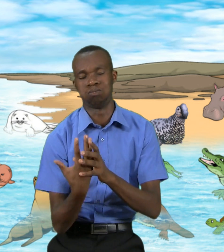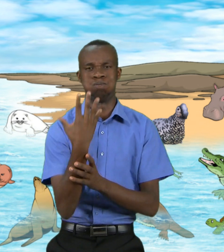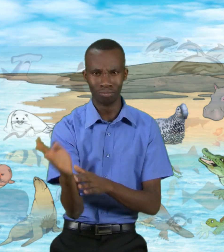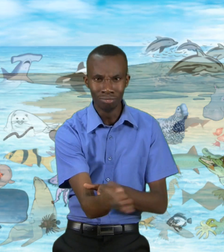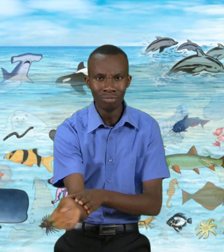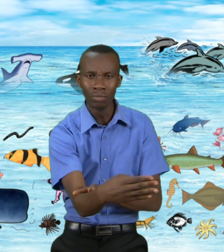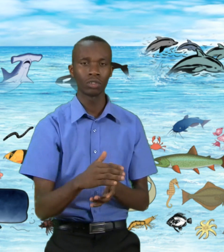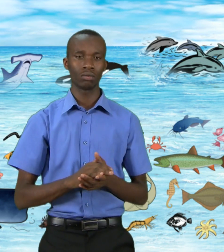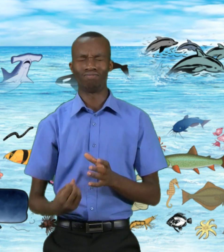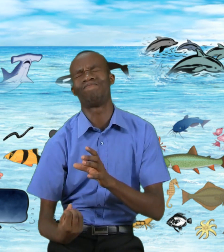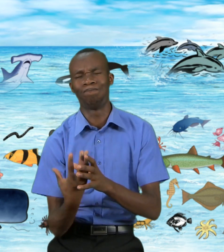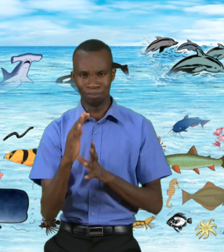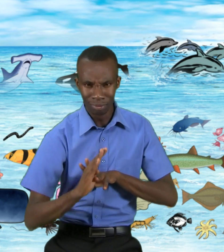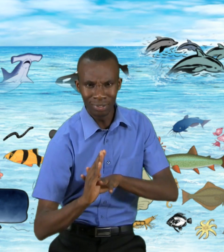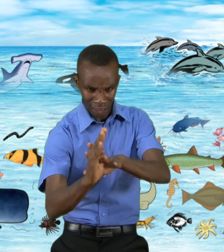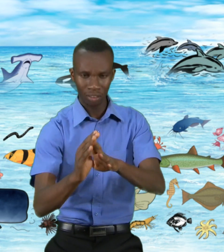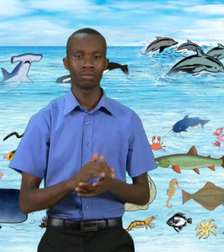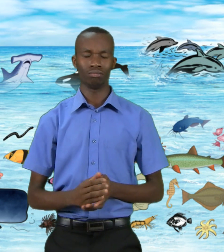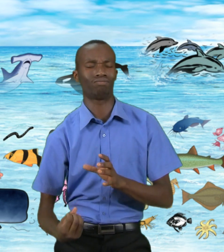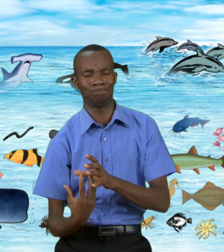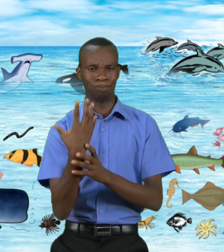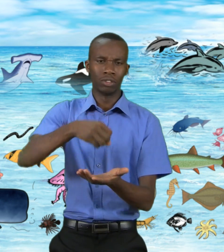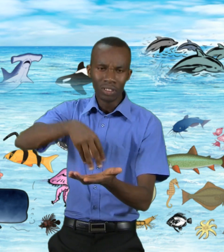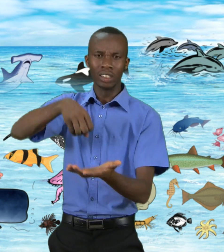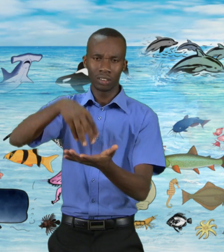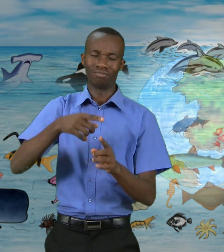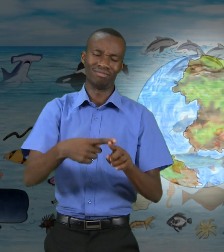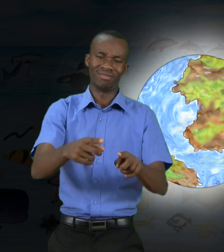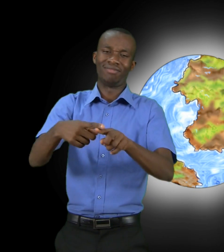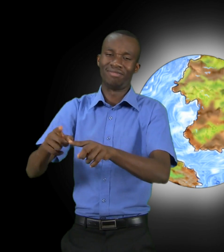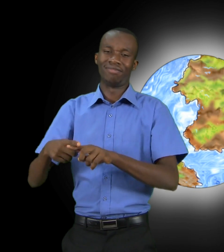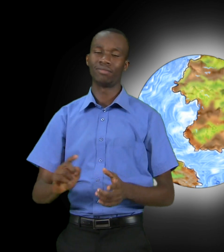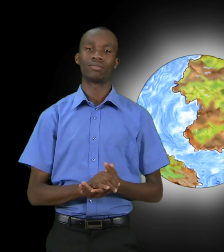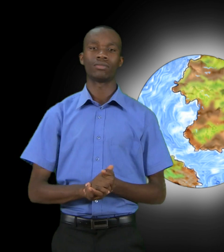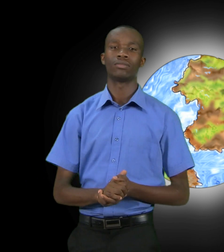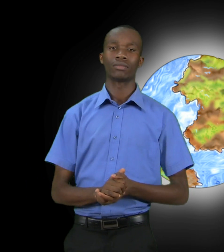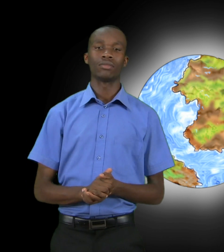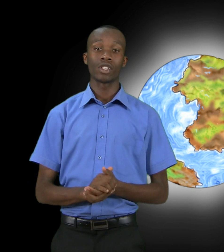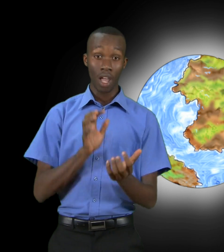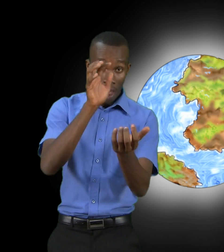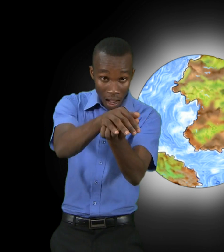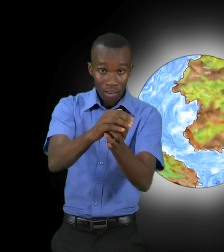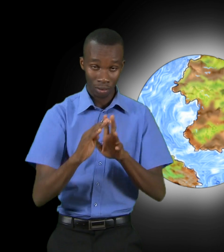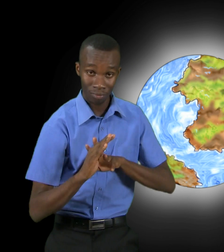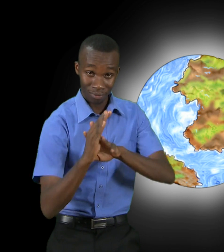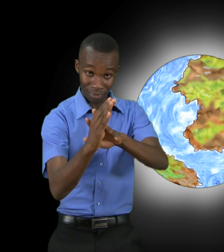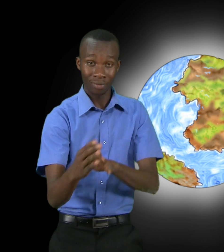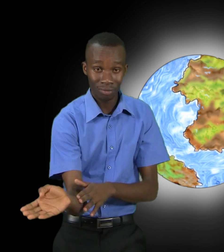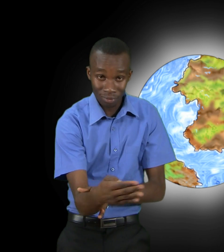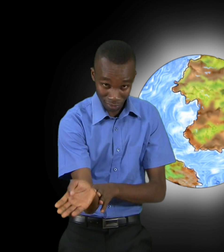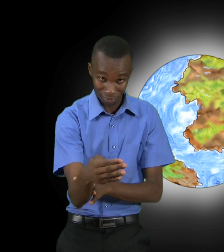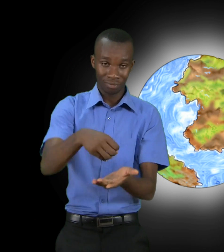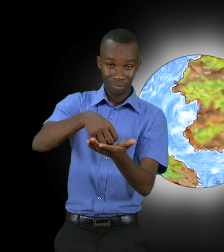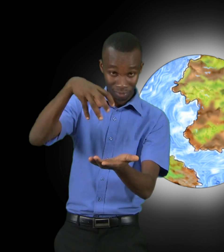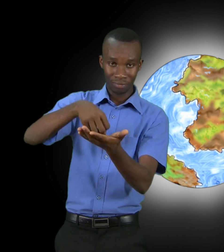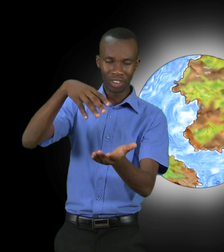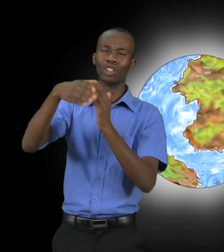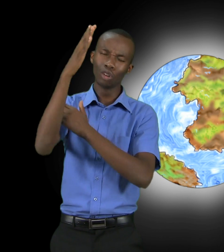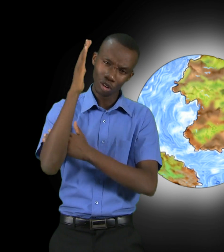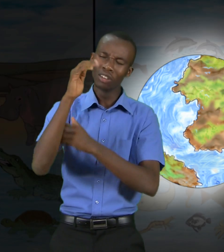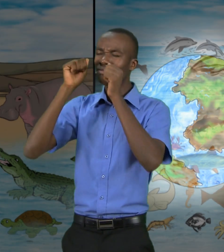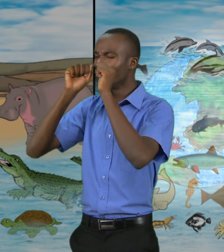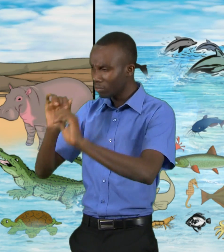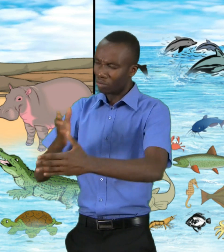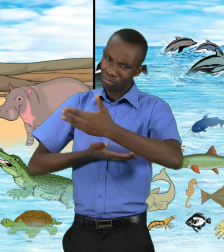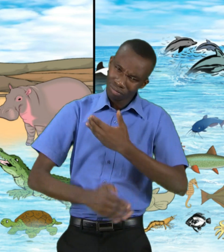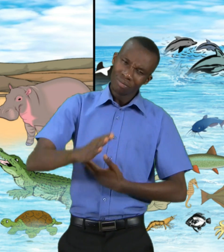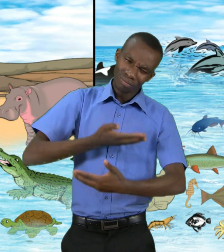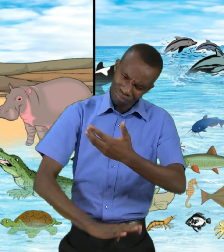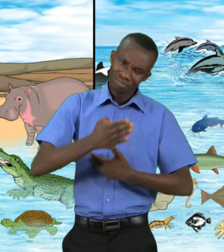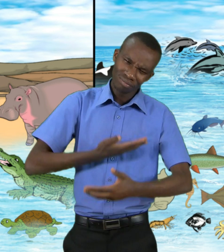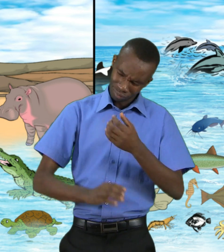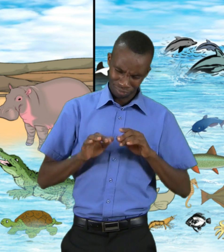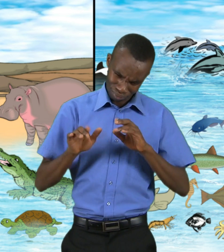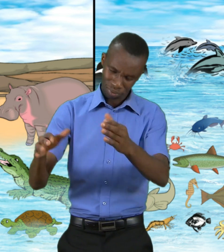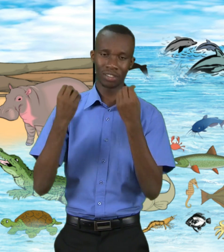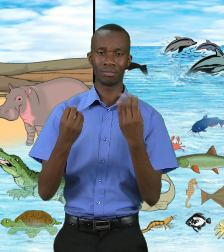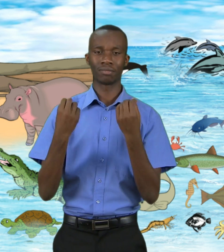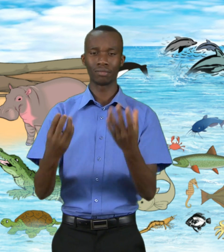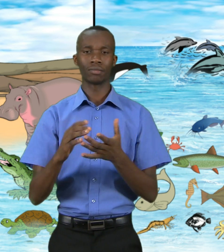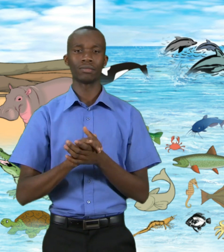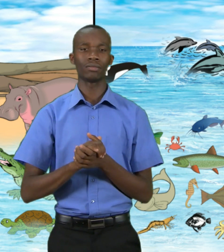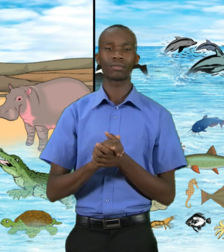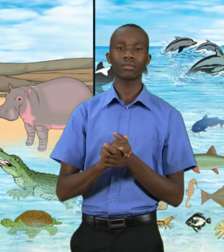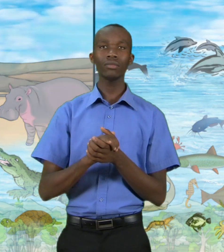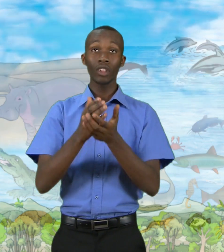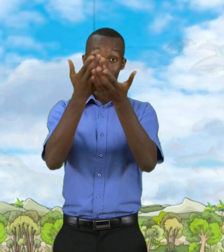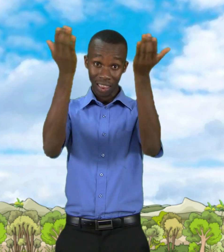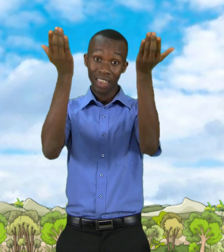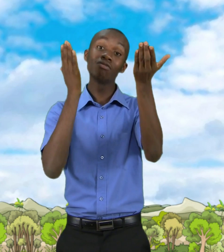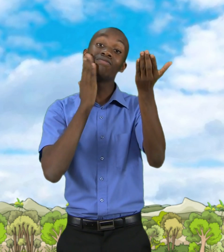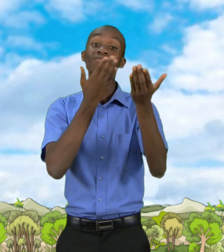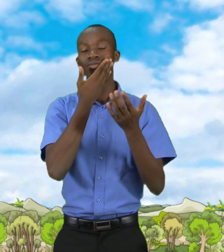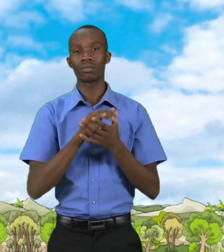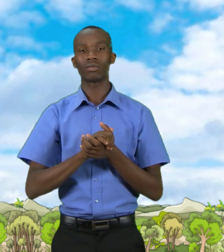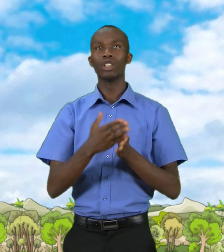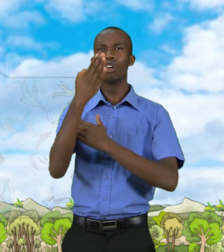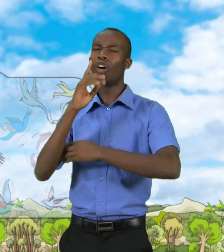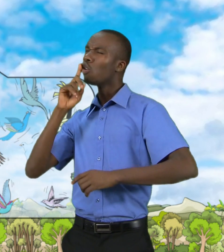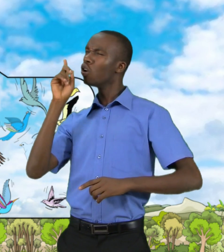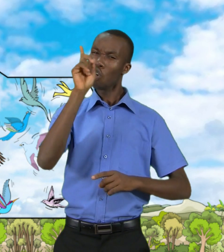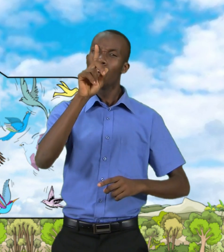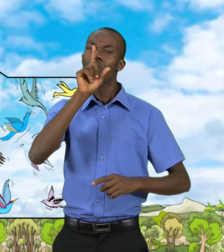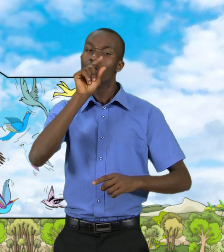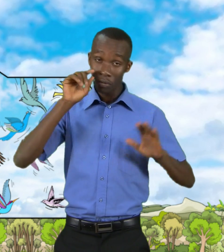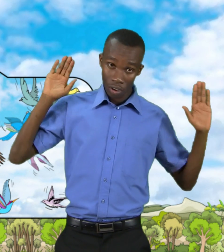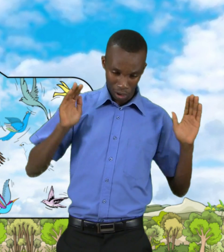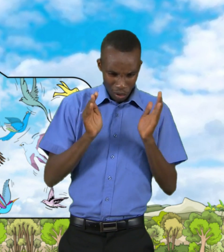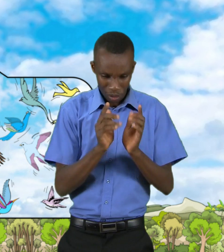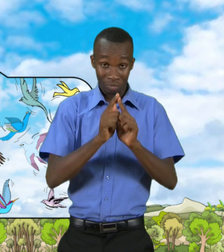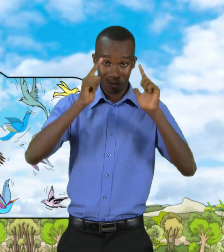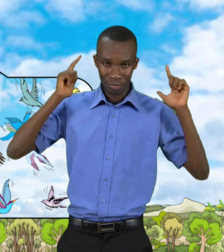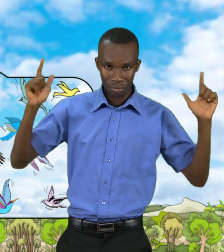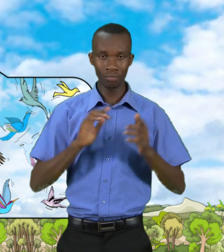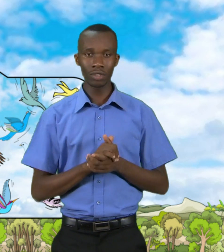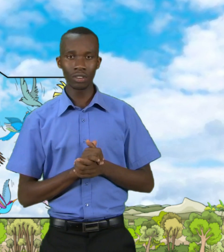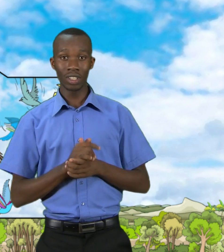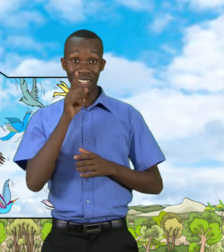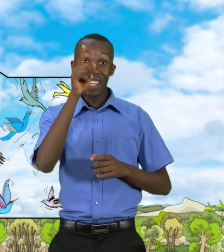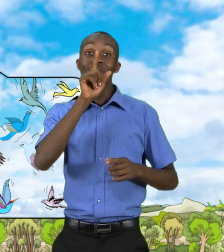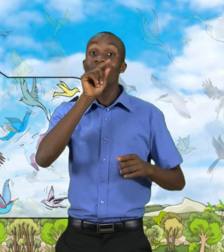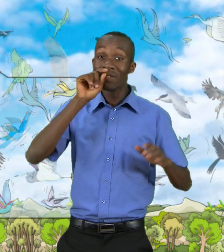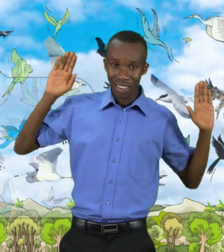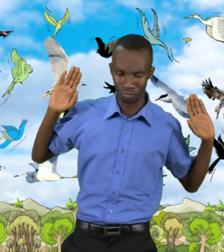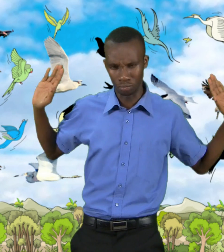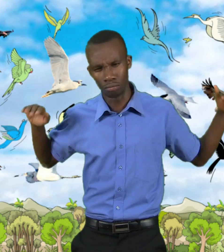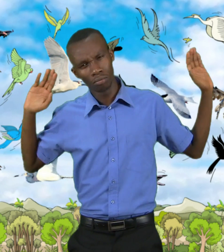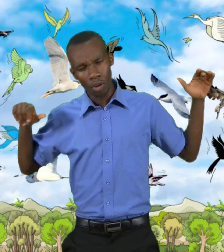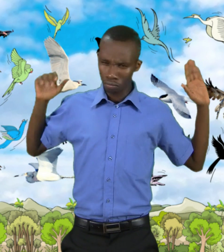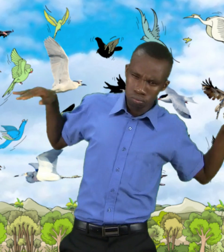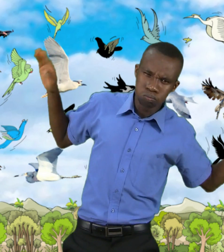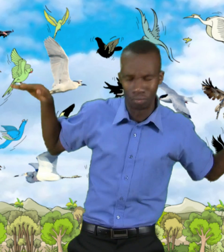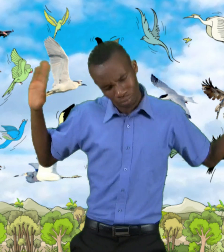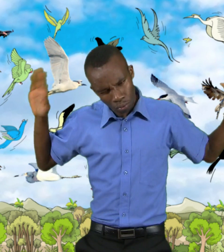So God created the great sea creatures and every living thing that moves, with which the waters teemed according to their kinds, and every bird of flight after its kind.